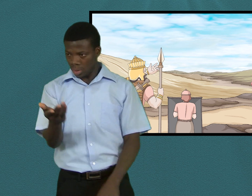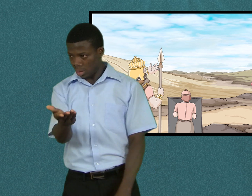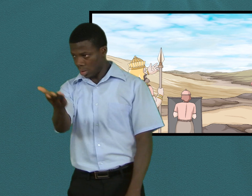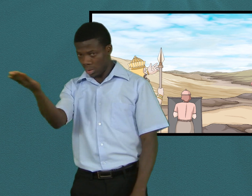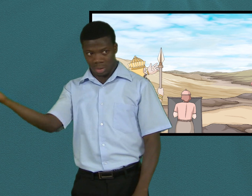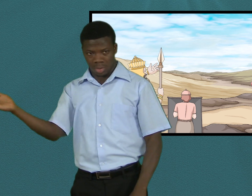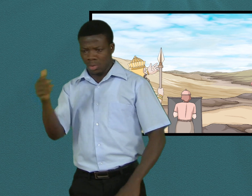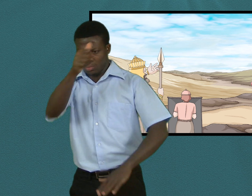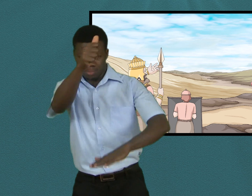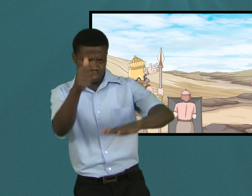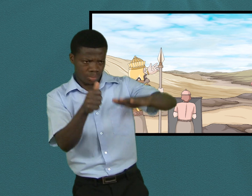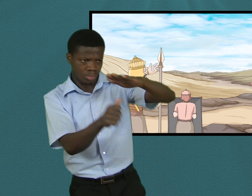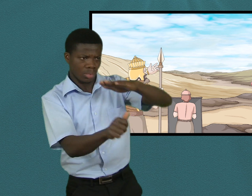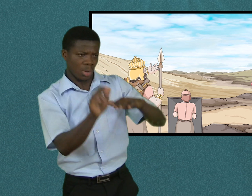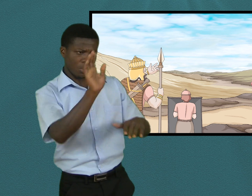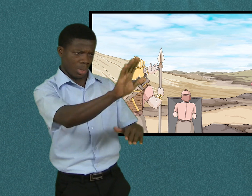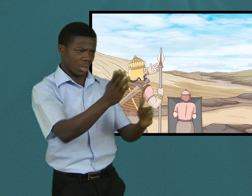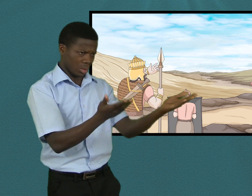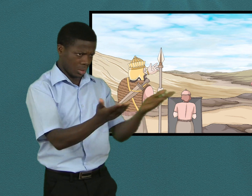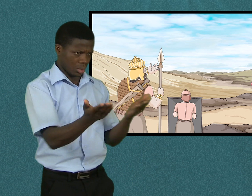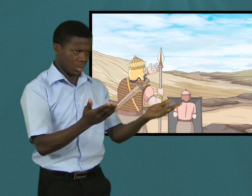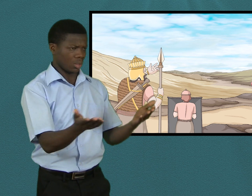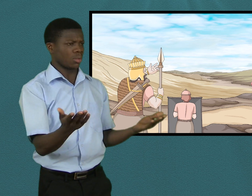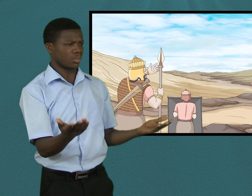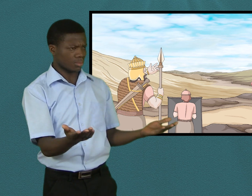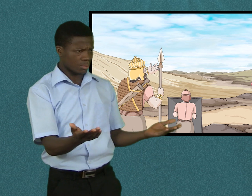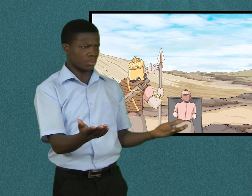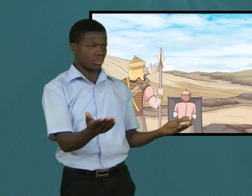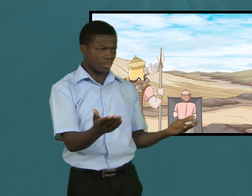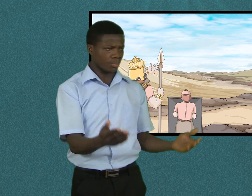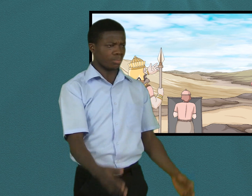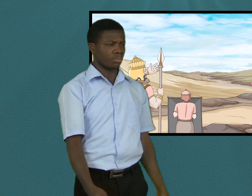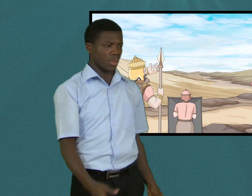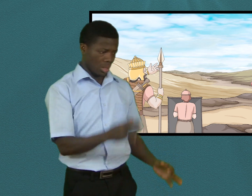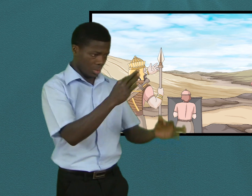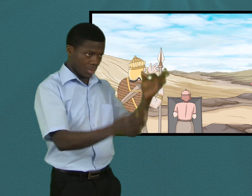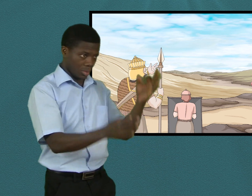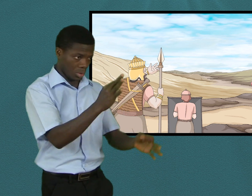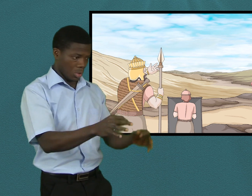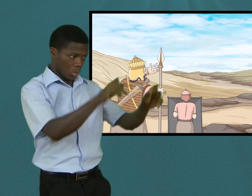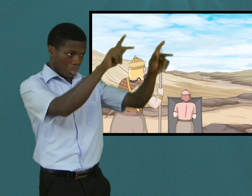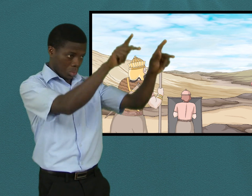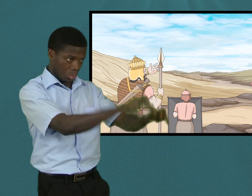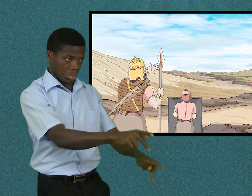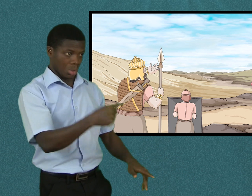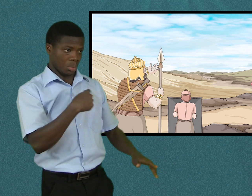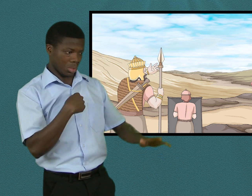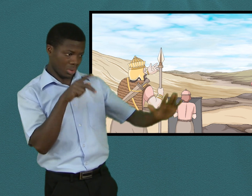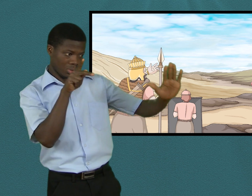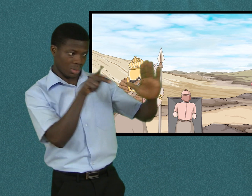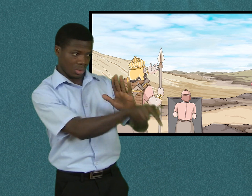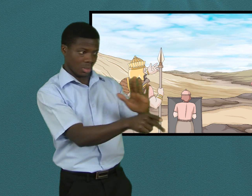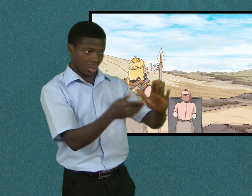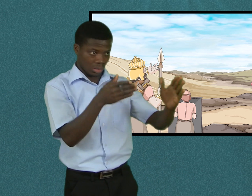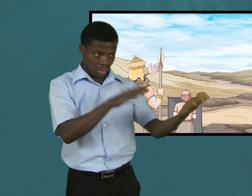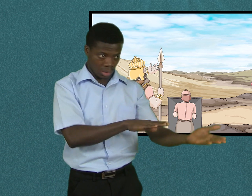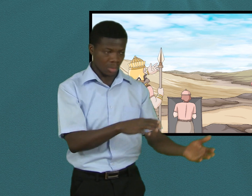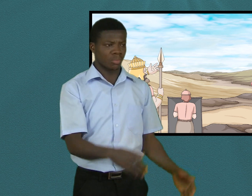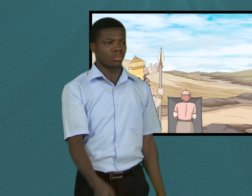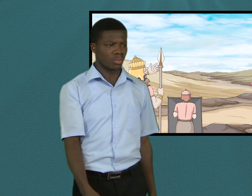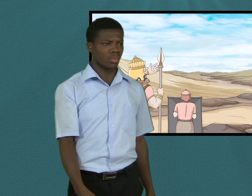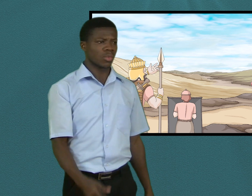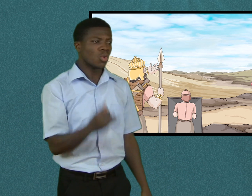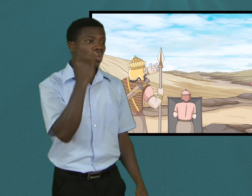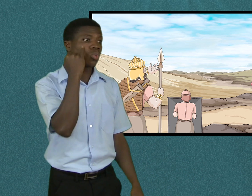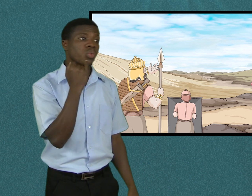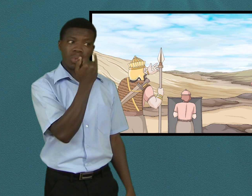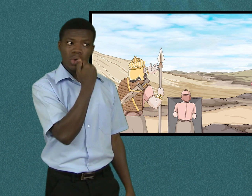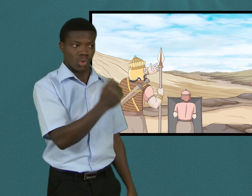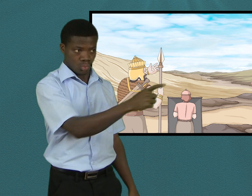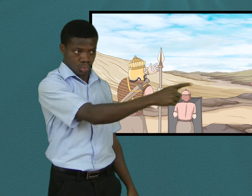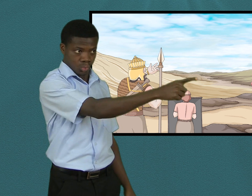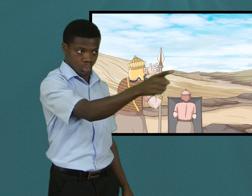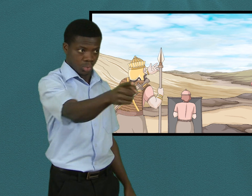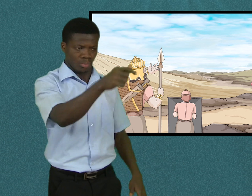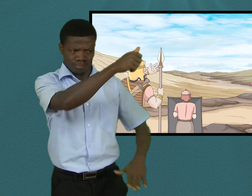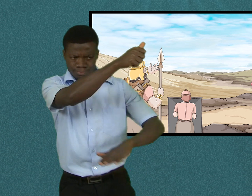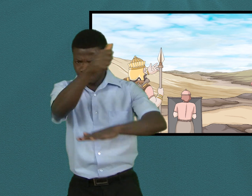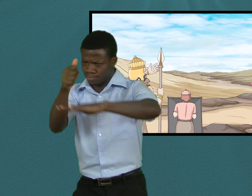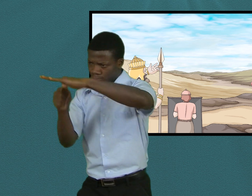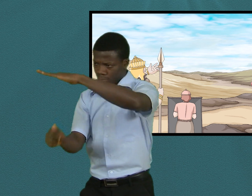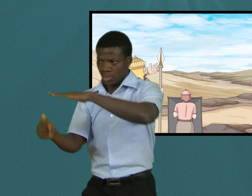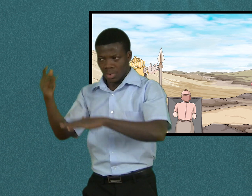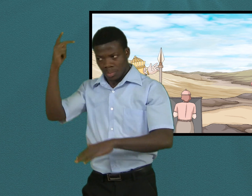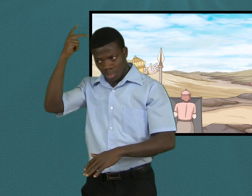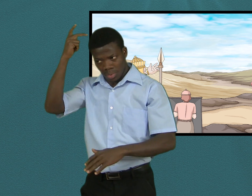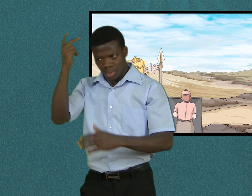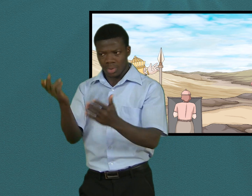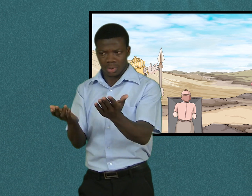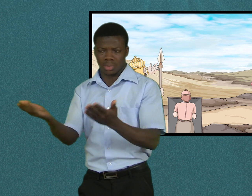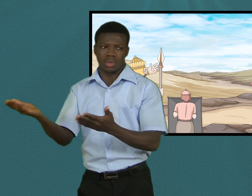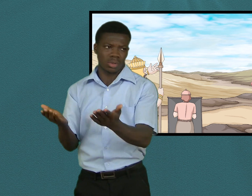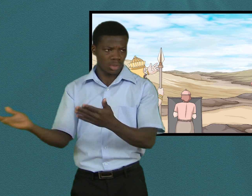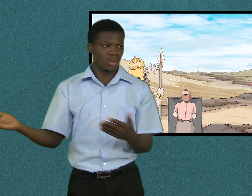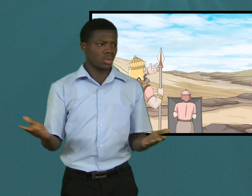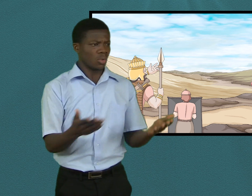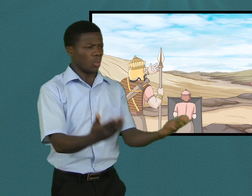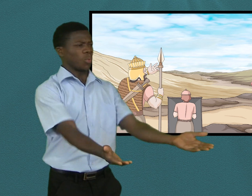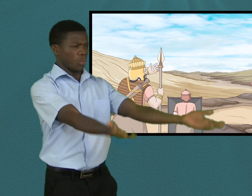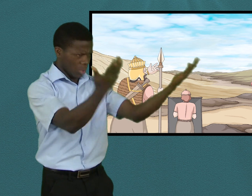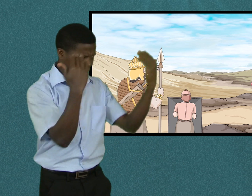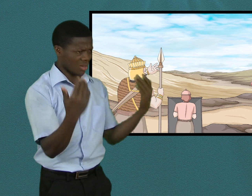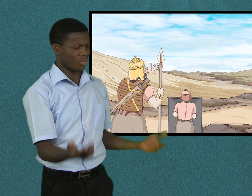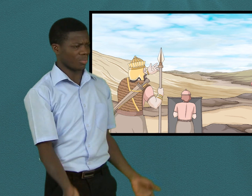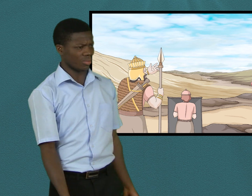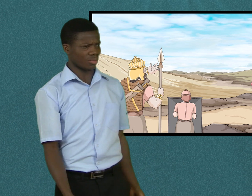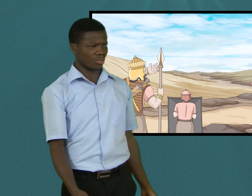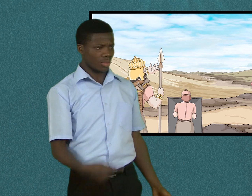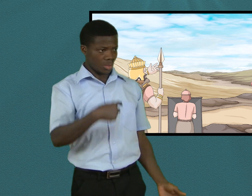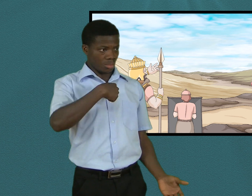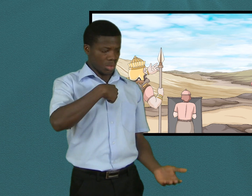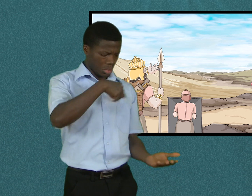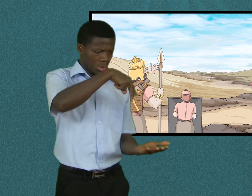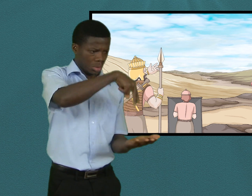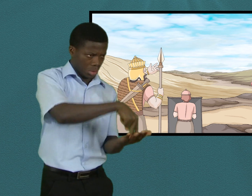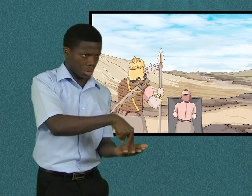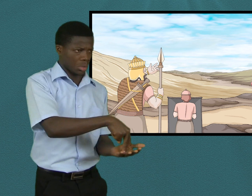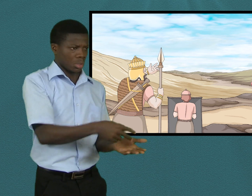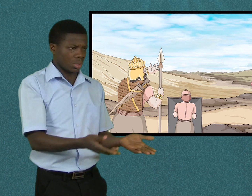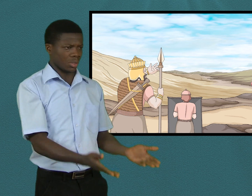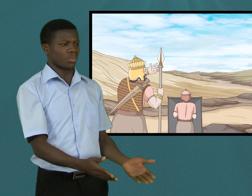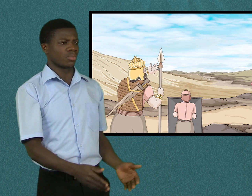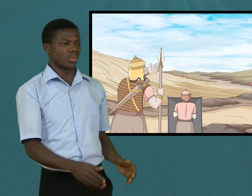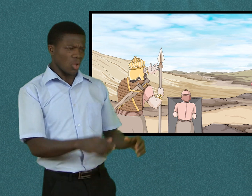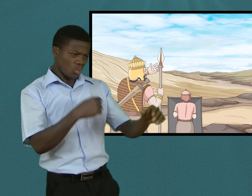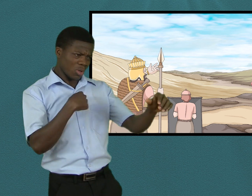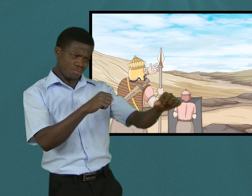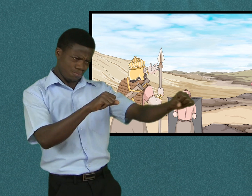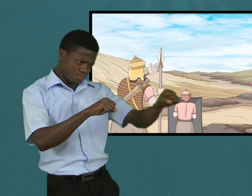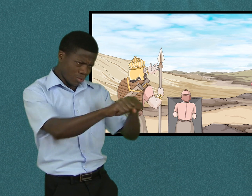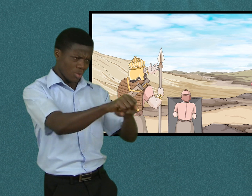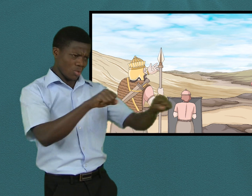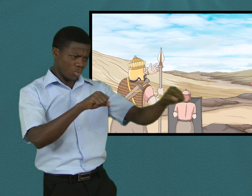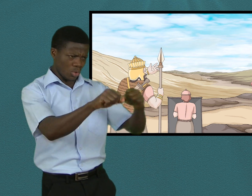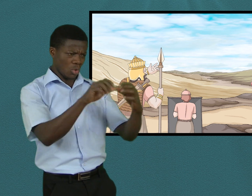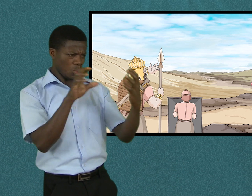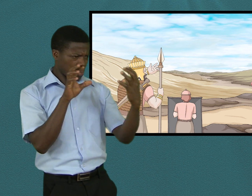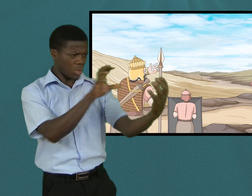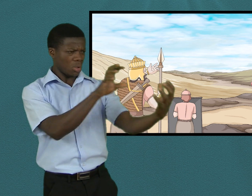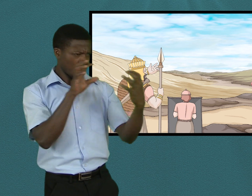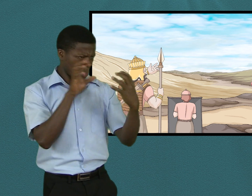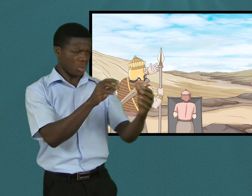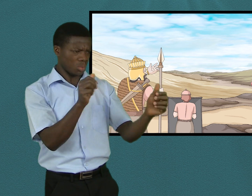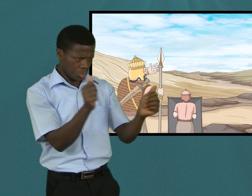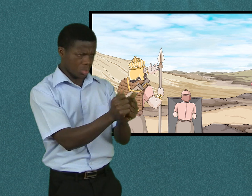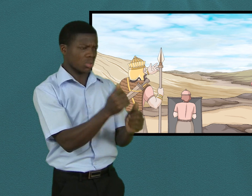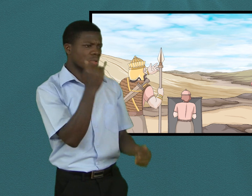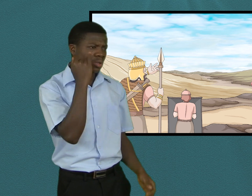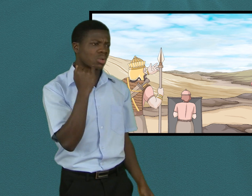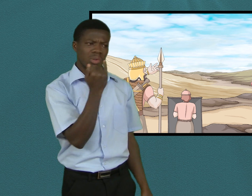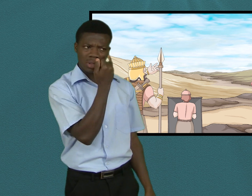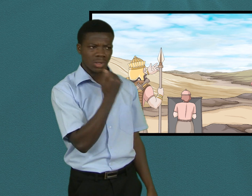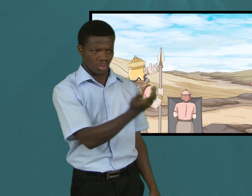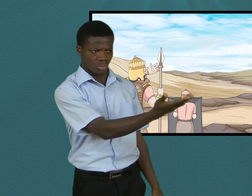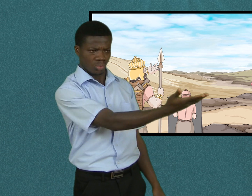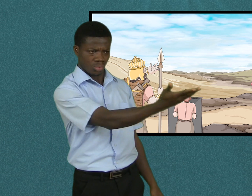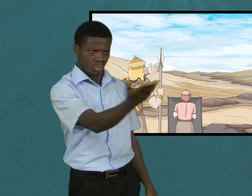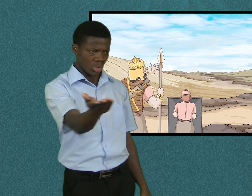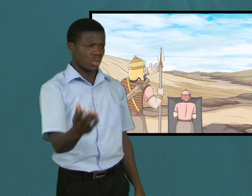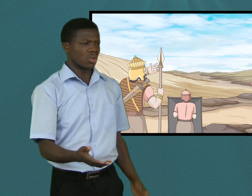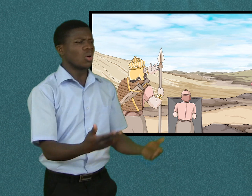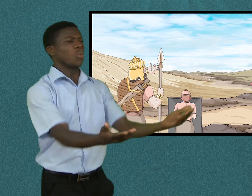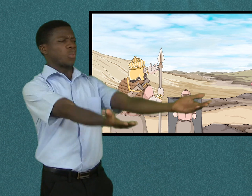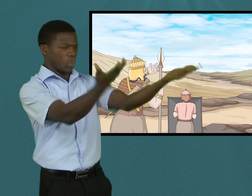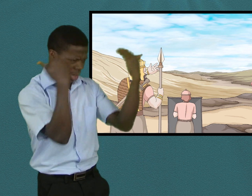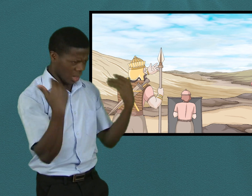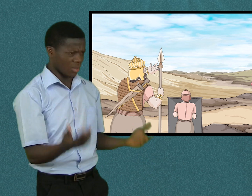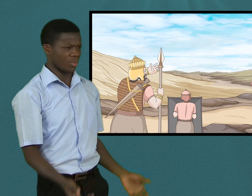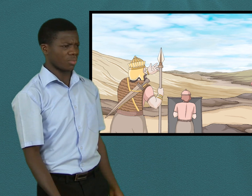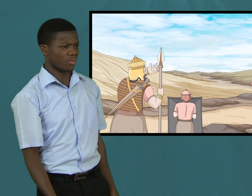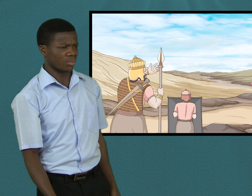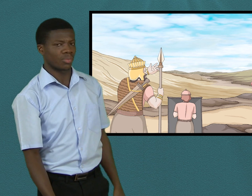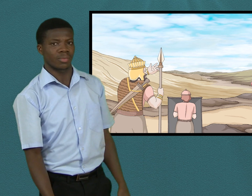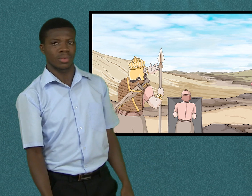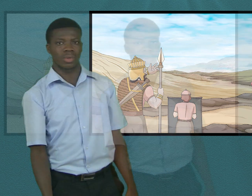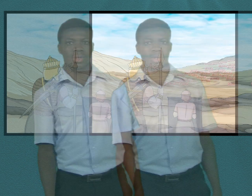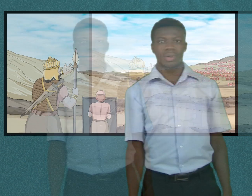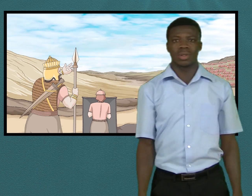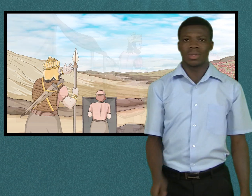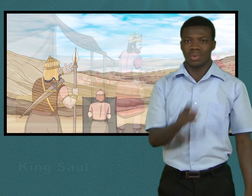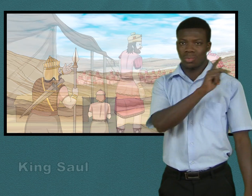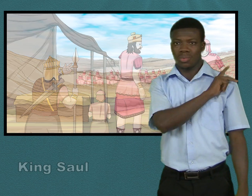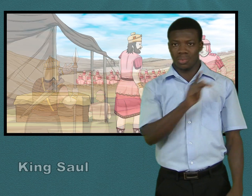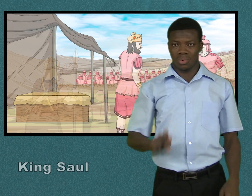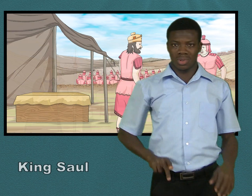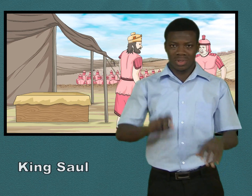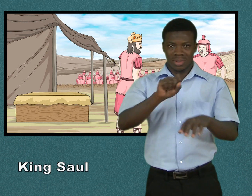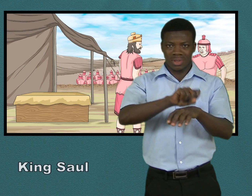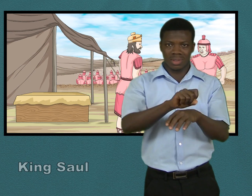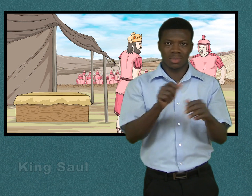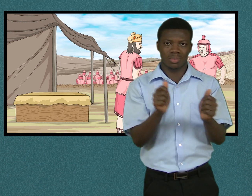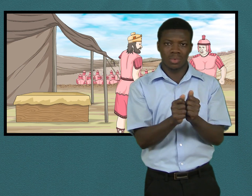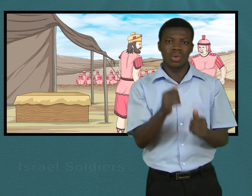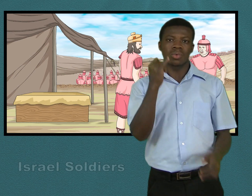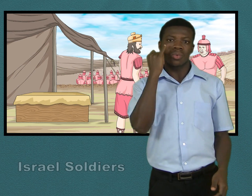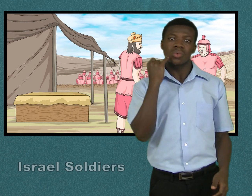But if I prevail against him and kill him, then you shall be our servants and labor for us.” Then the Philistine said, “I defy the ranks of Israel this day!